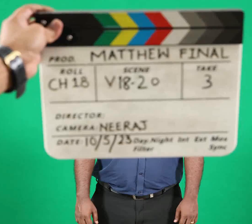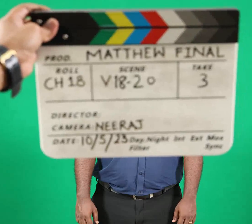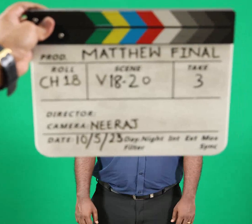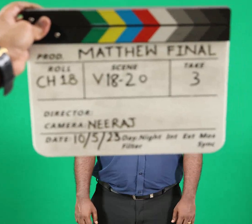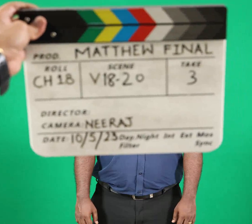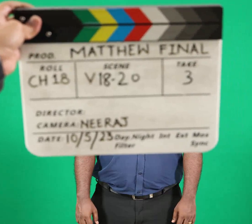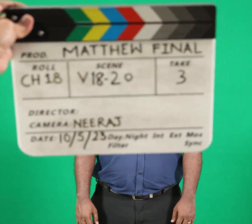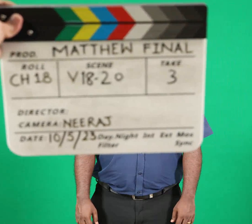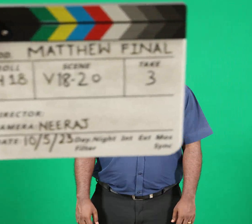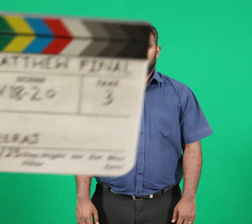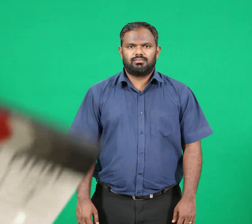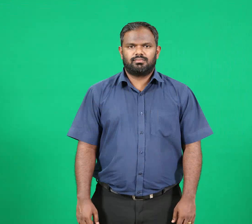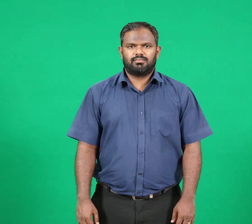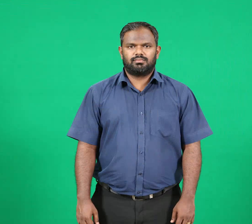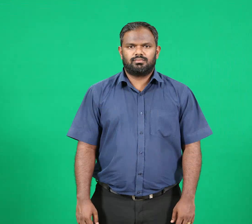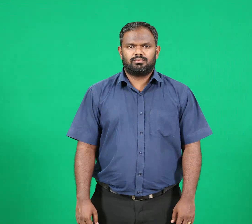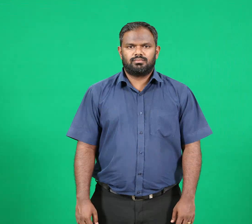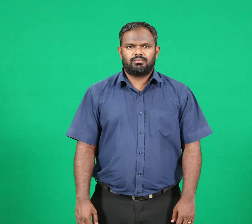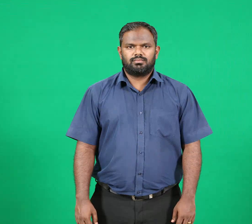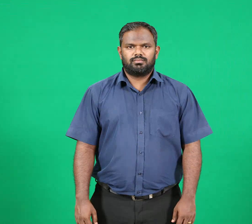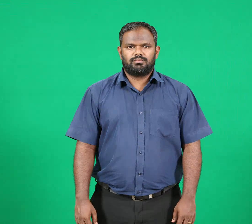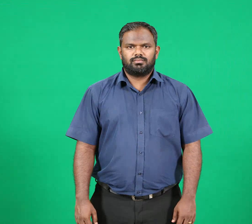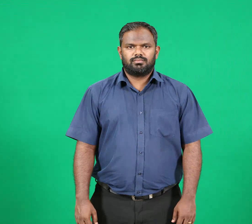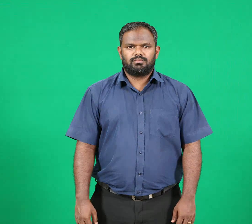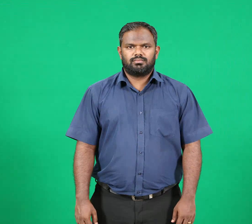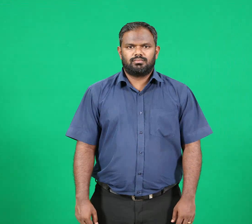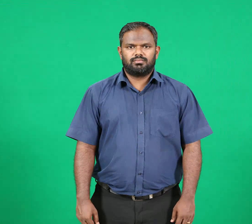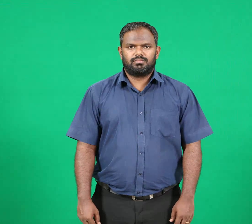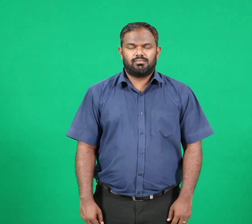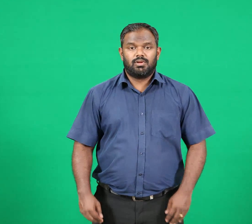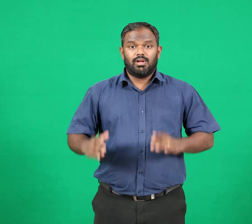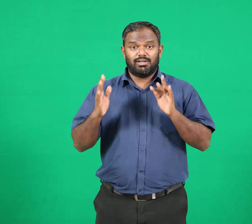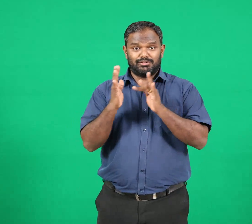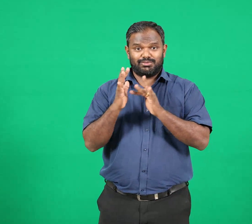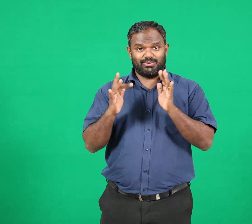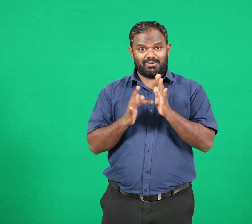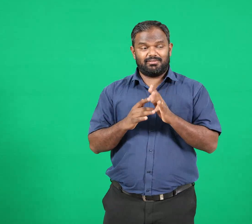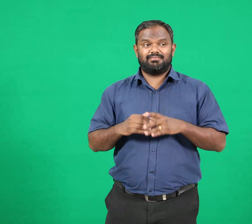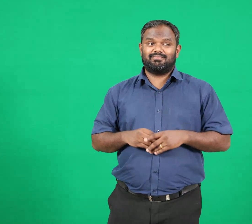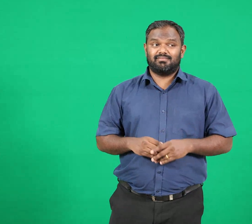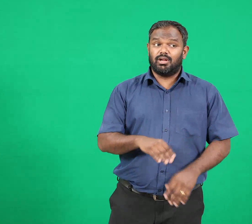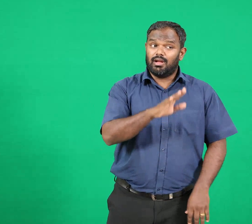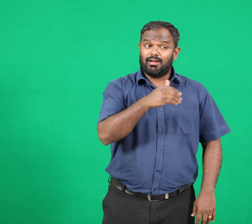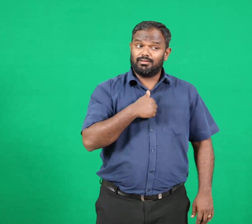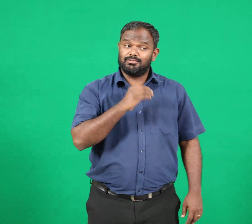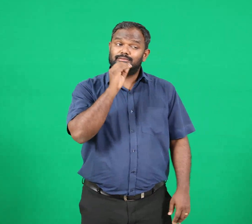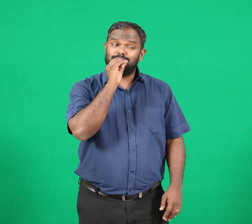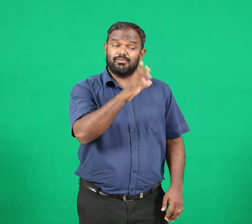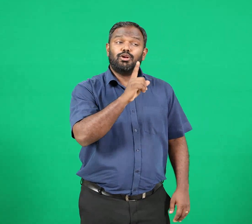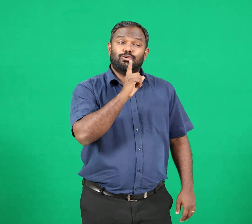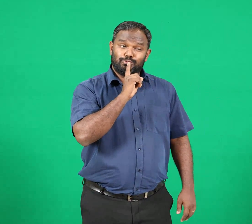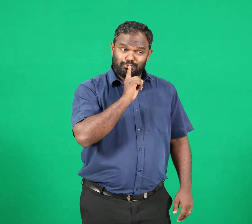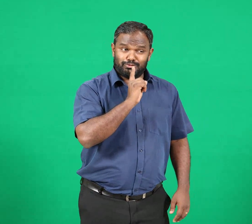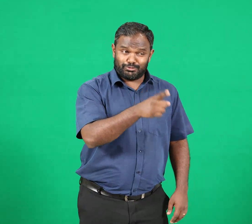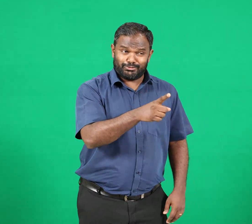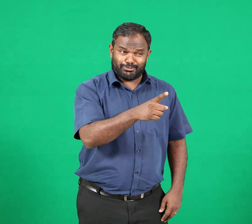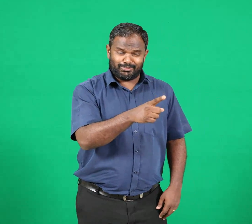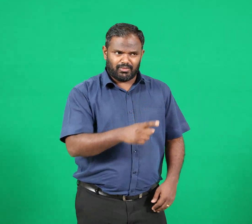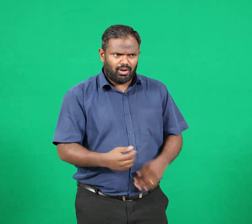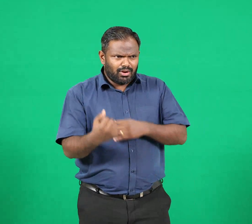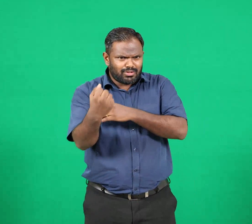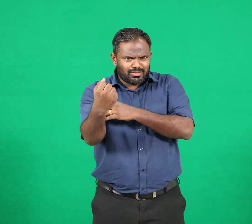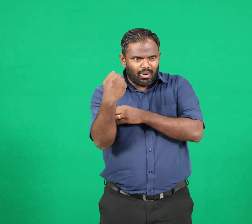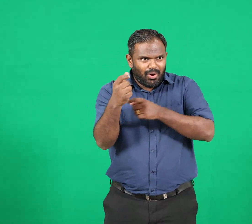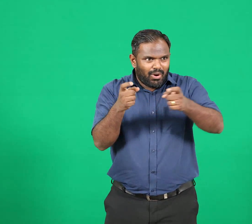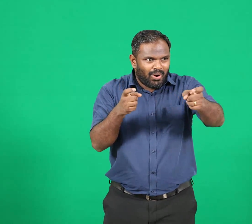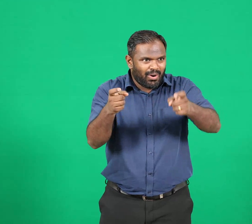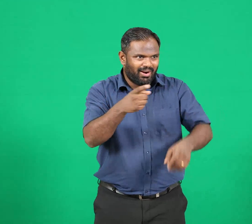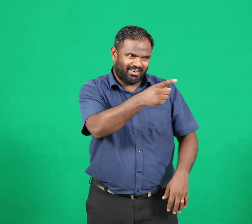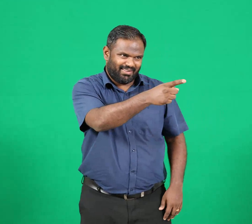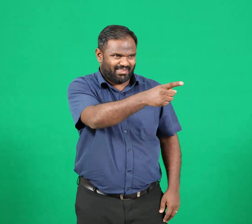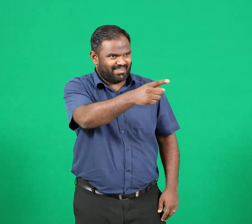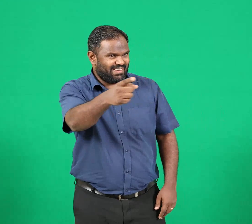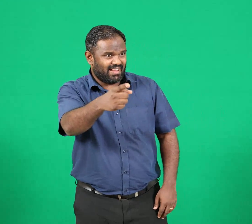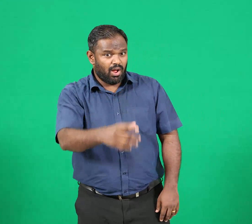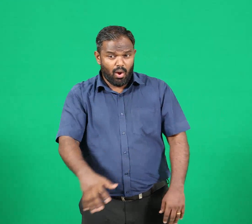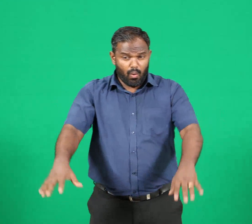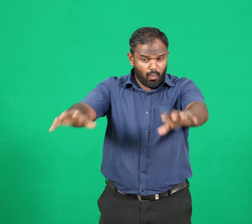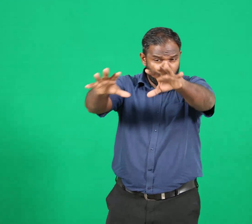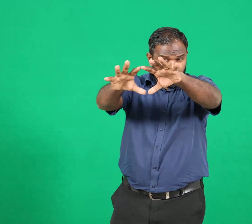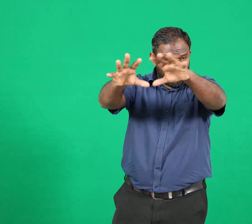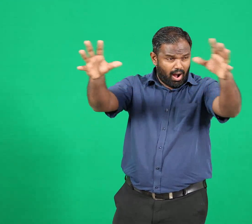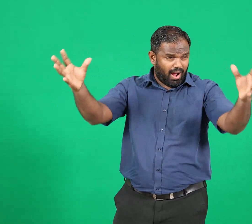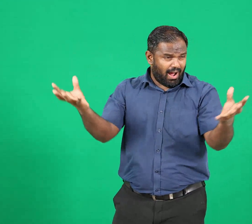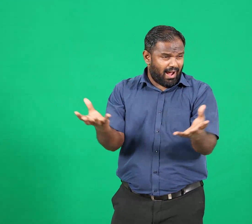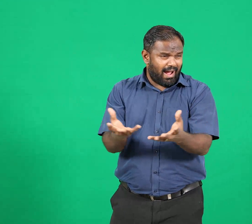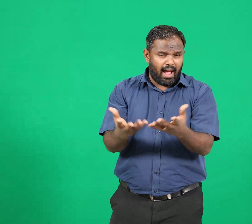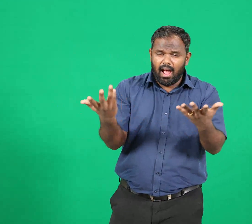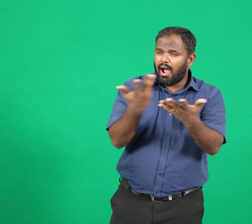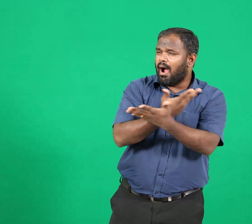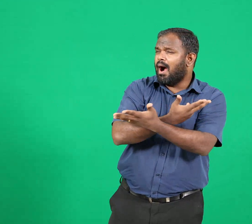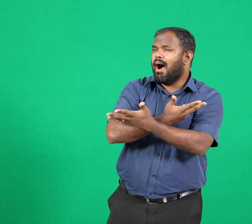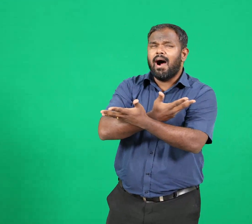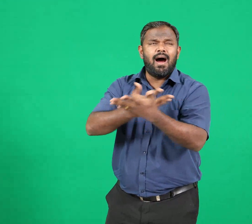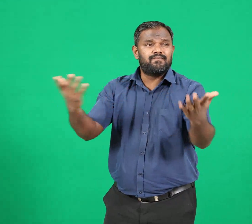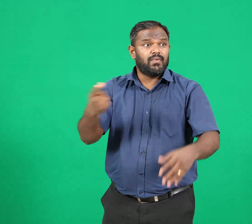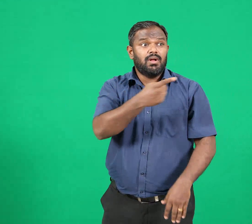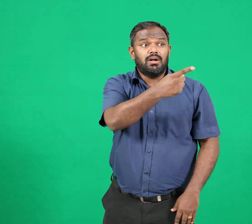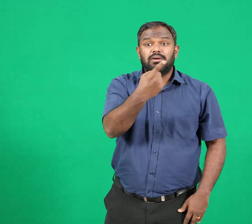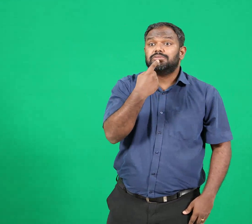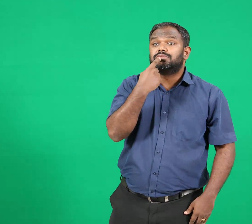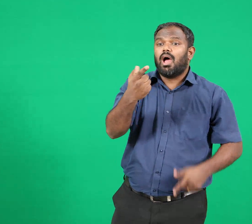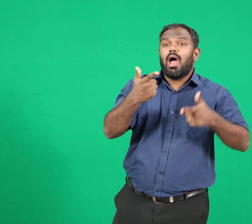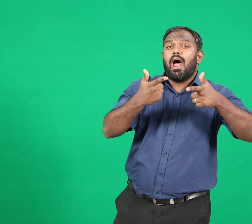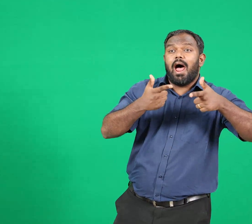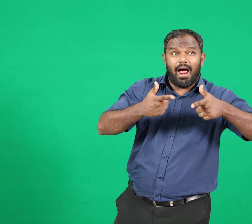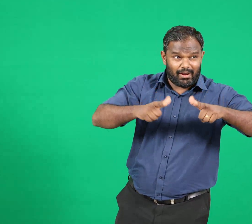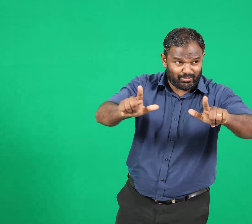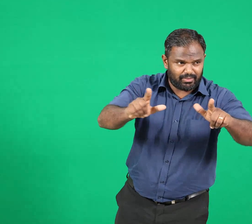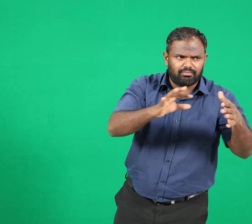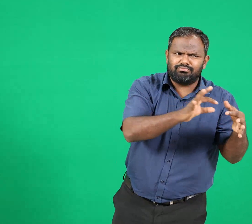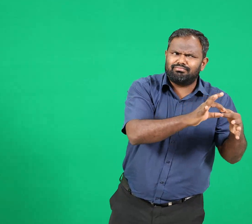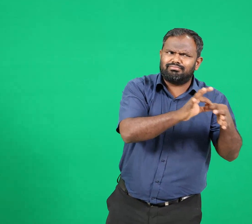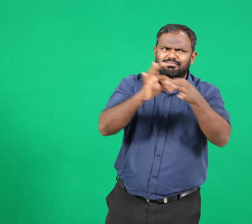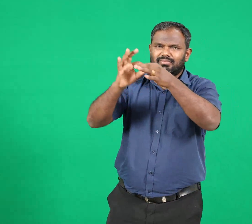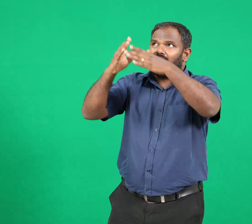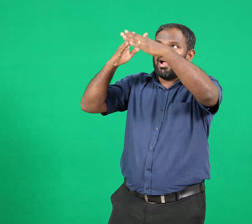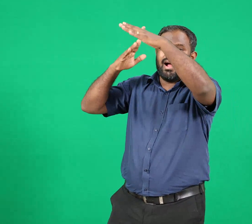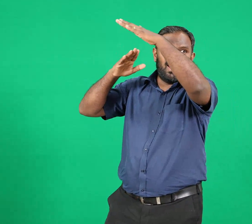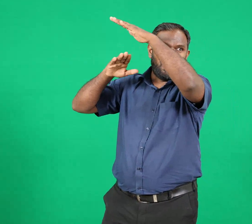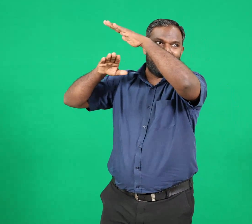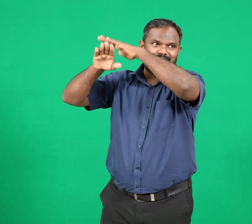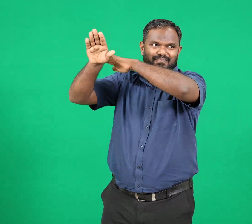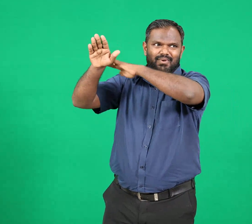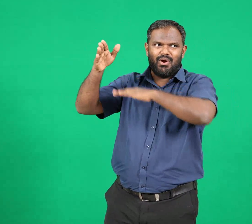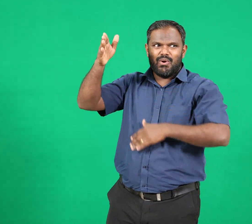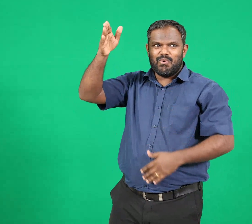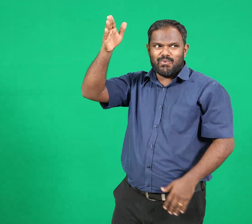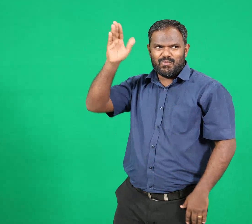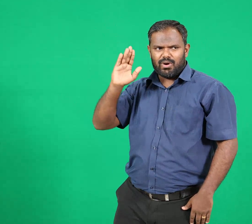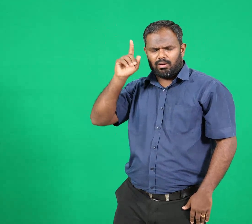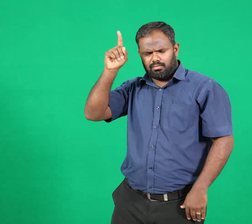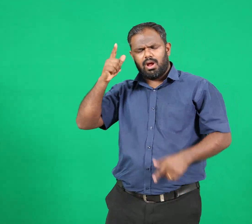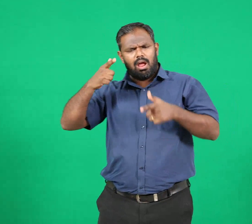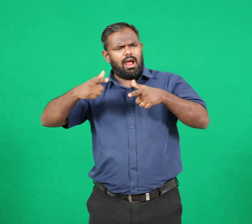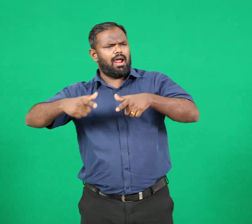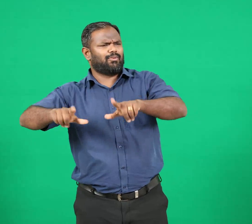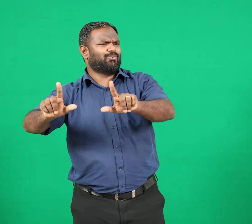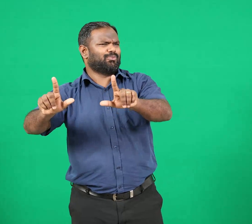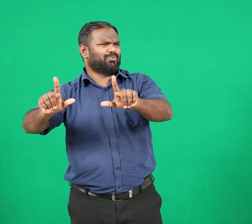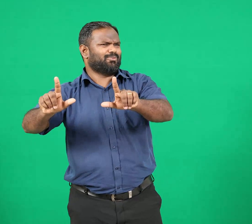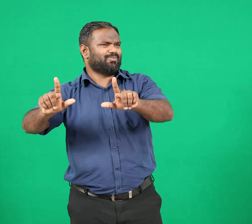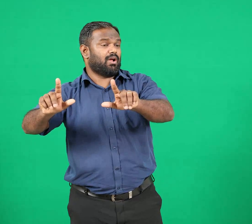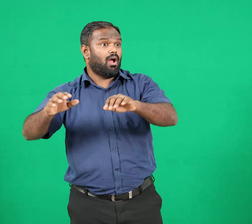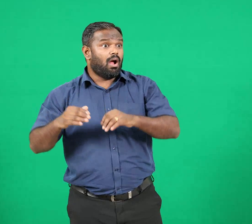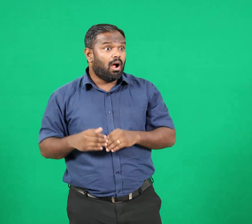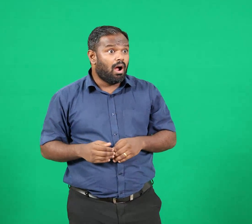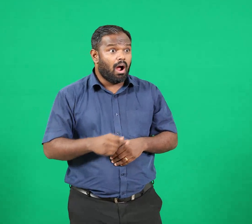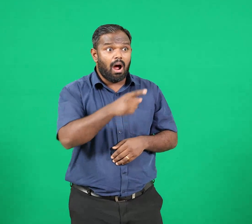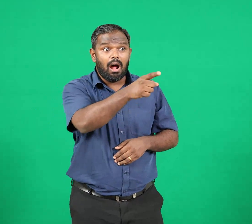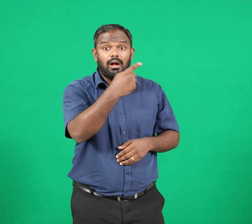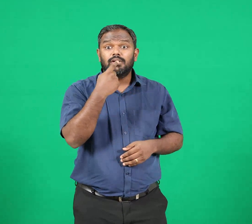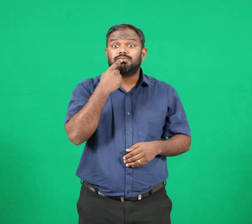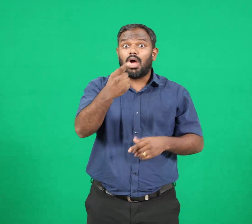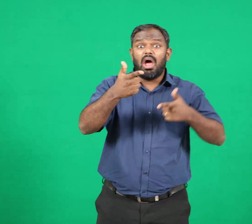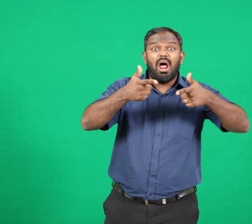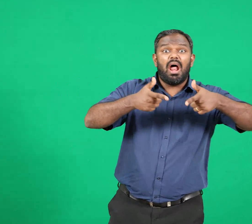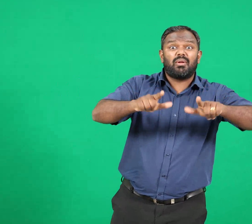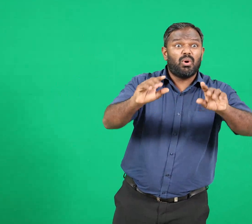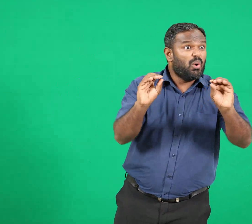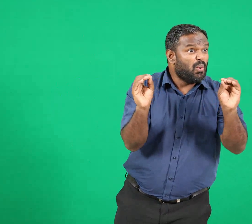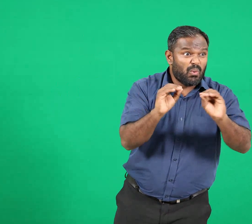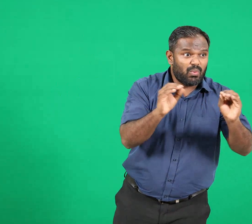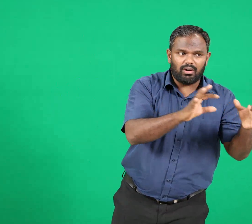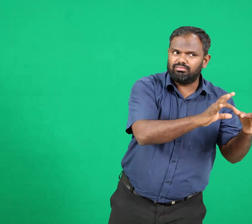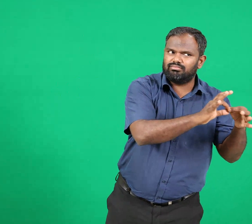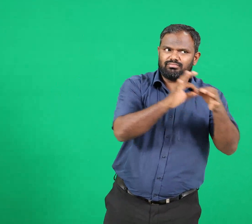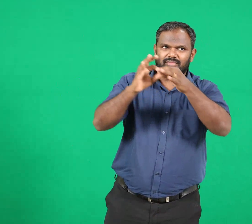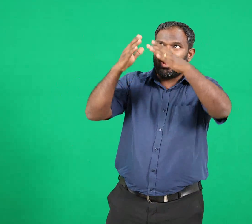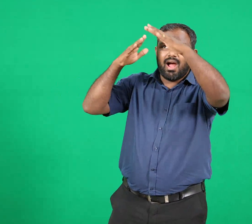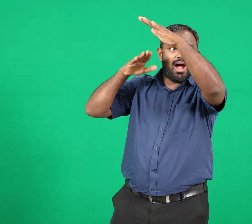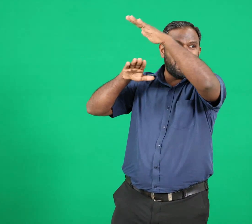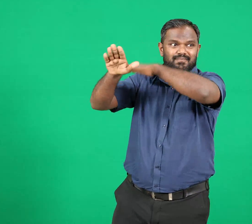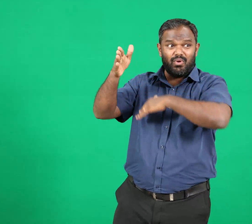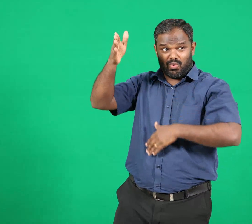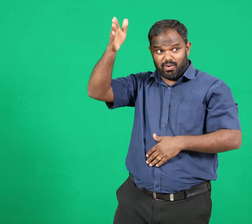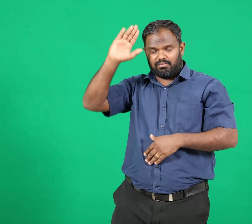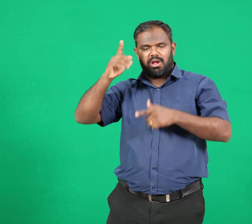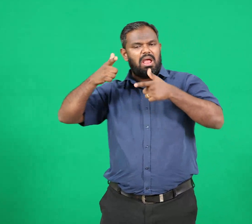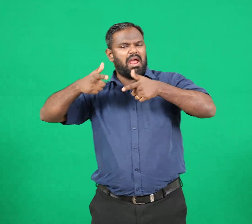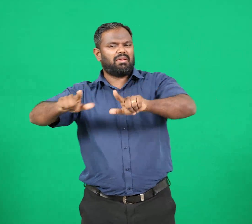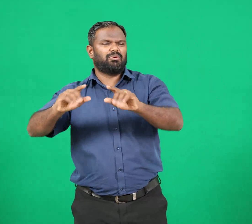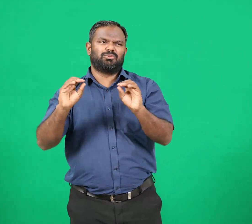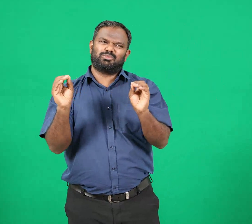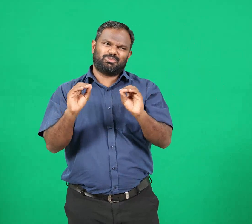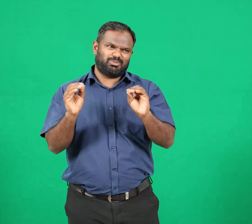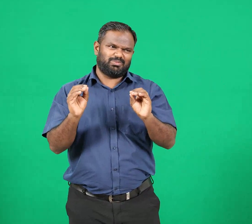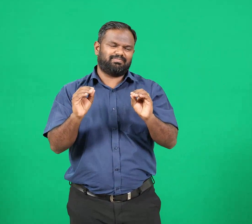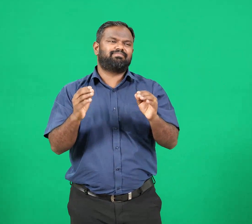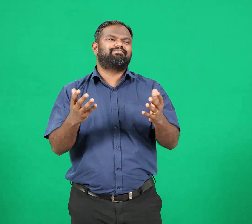Truly I tell you, whatever you bind on earth will be bound in heaven, and whatever you loose on earth will be loosed in heaven.